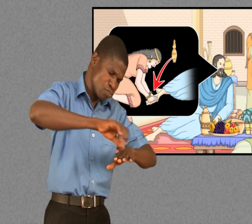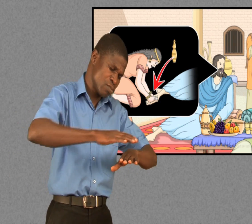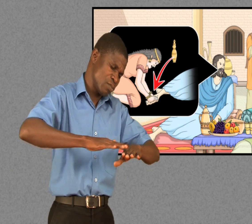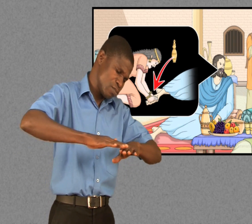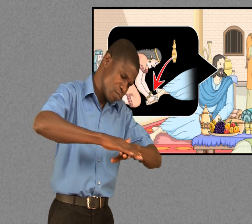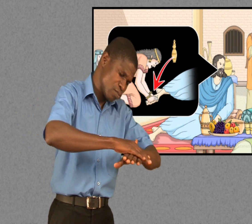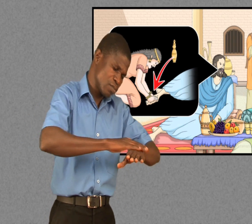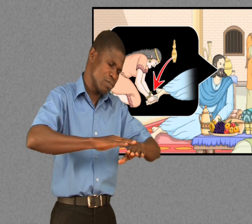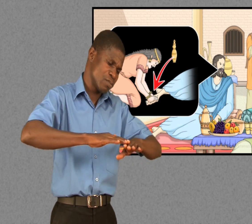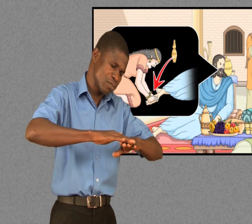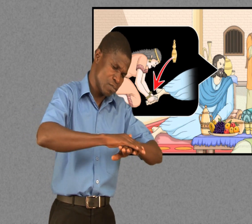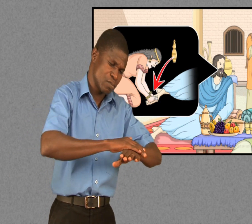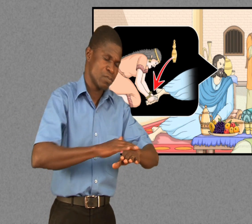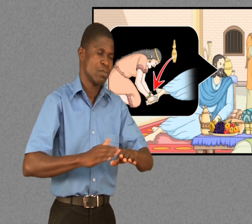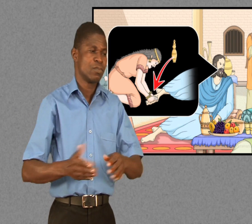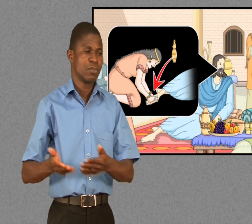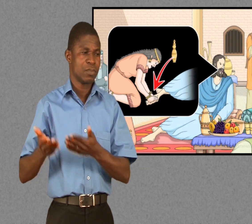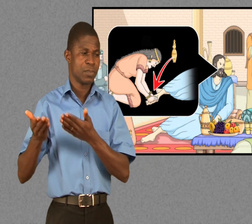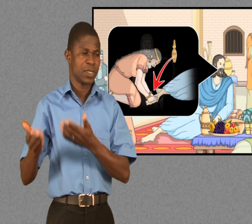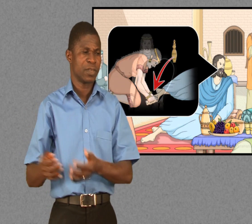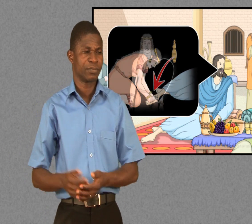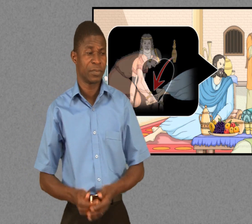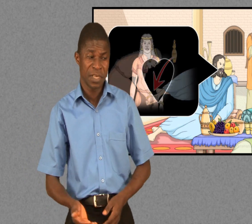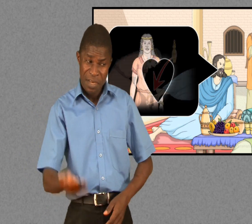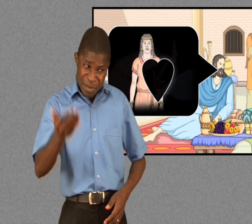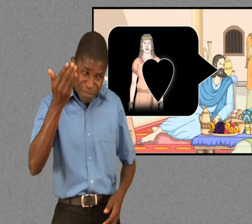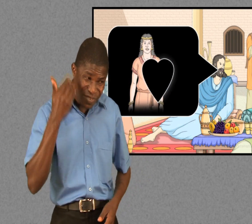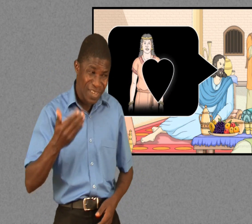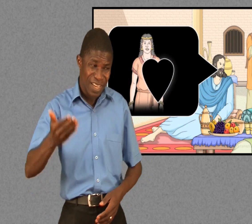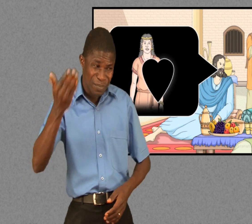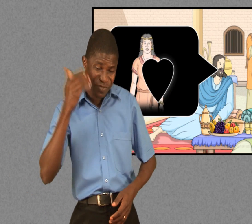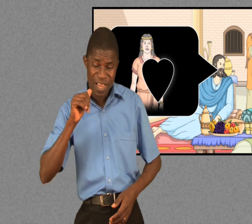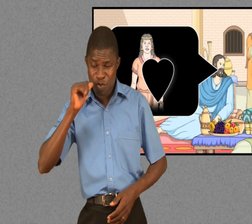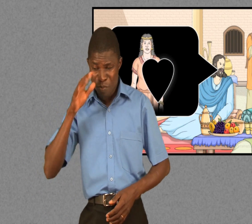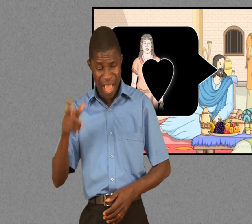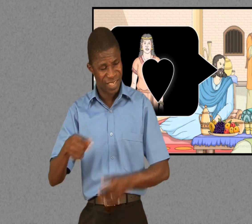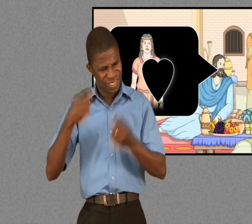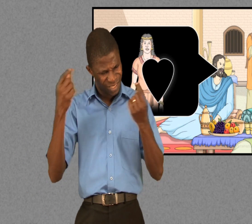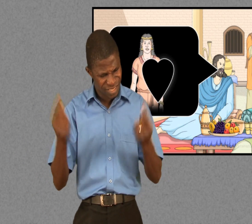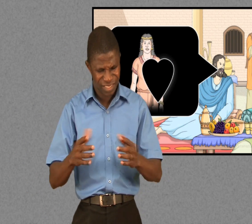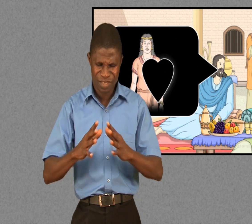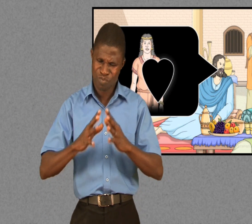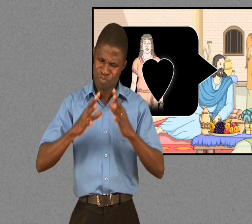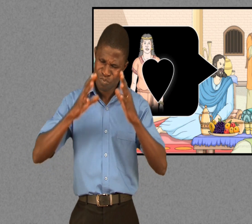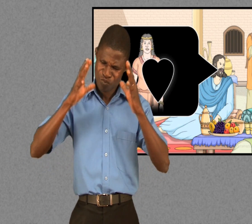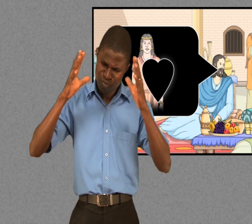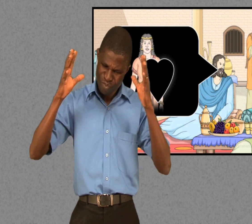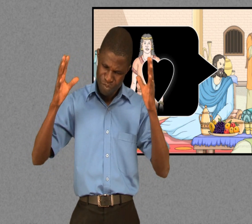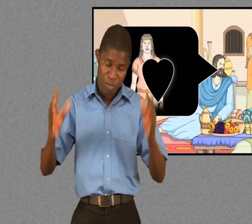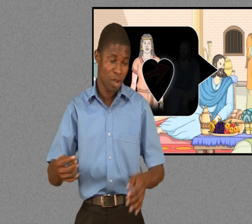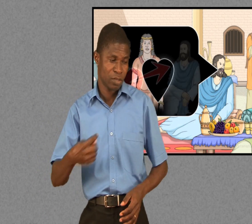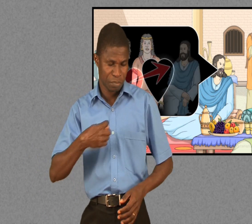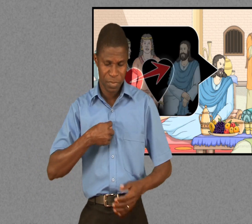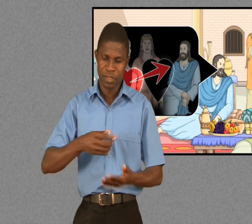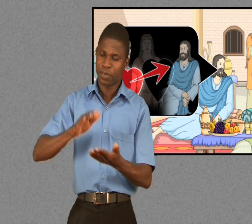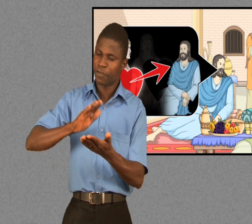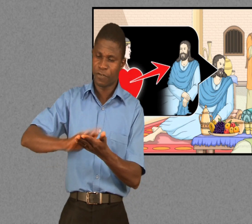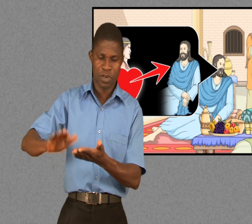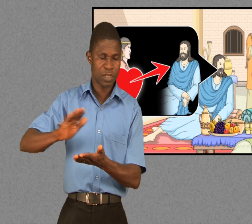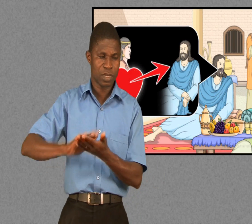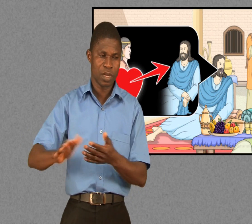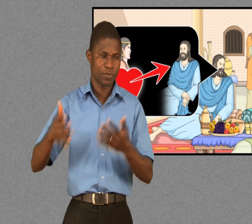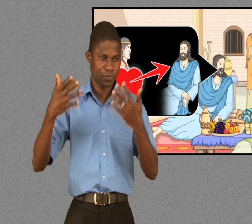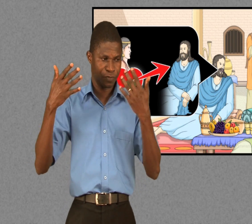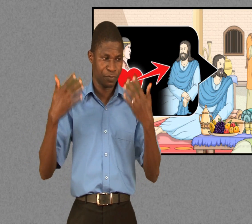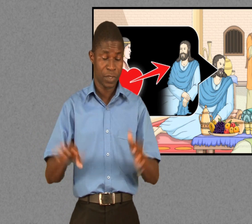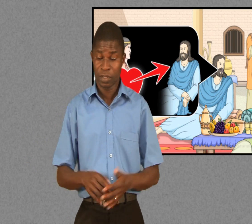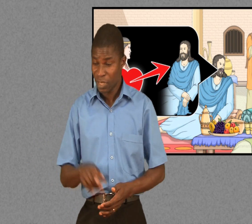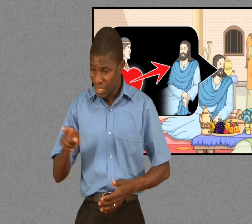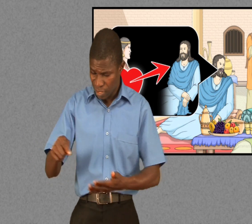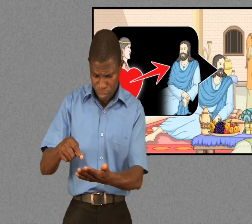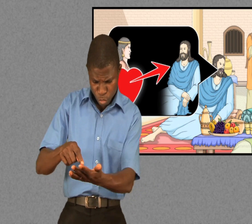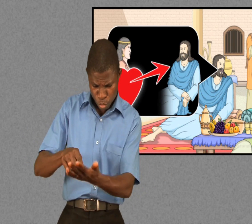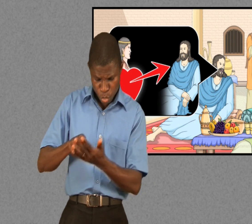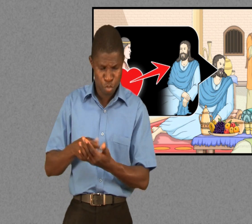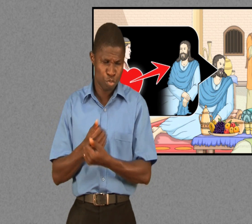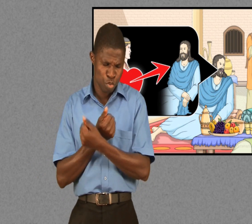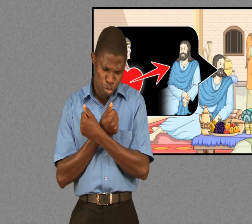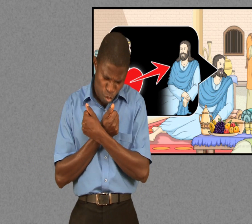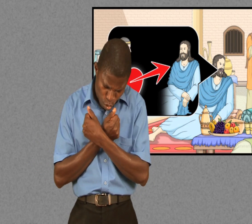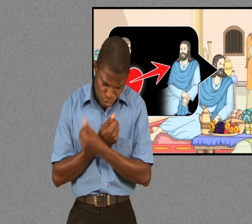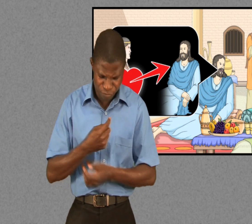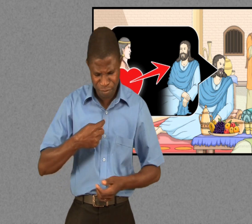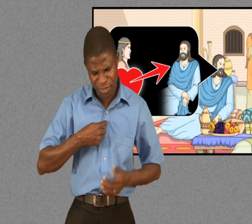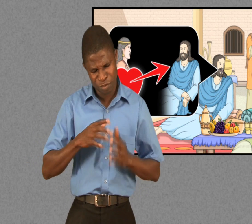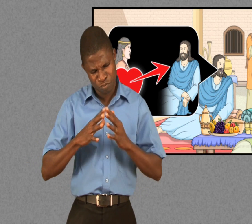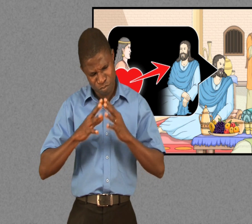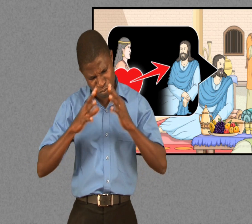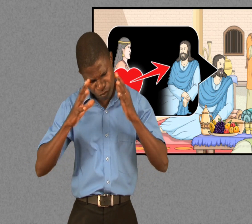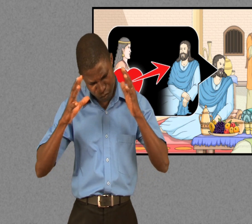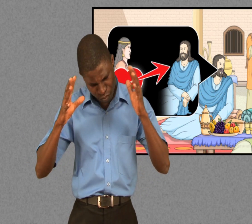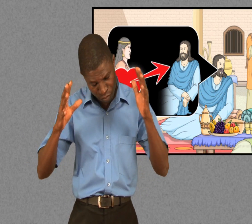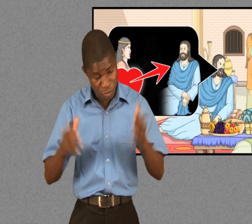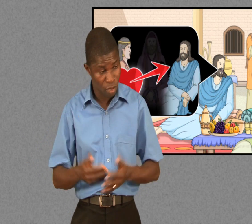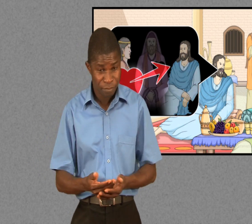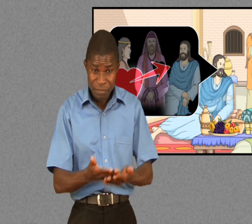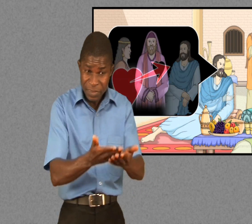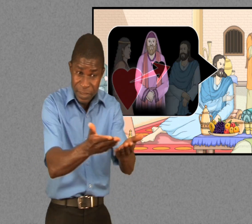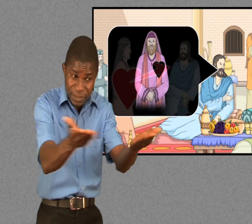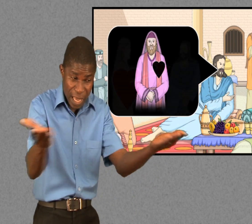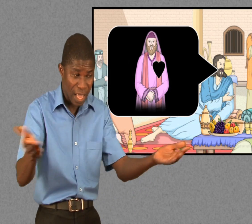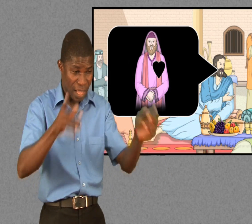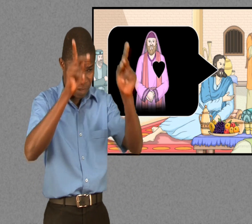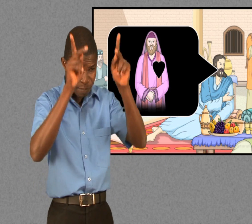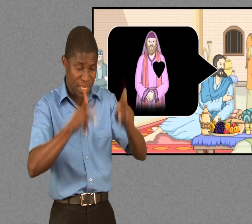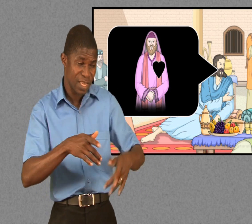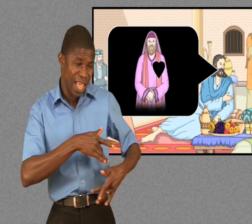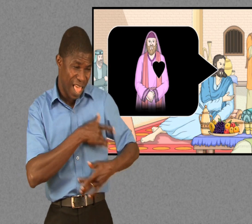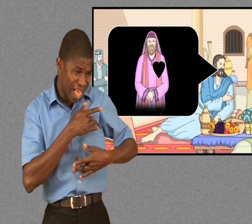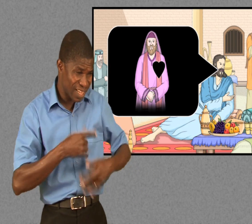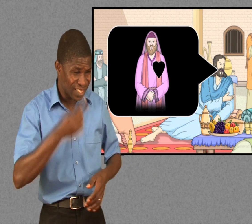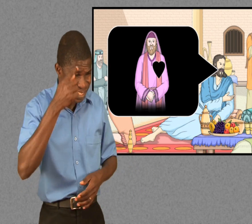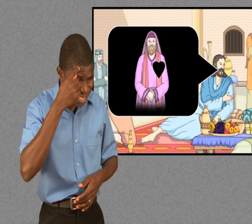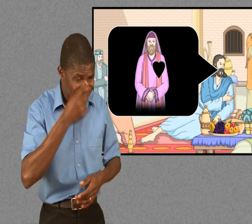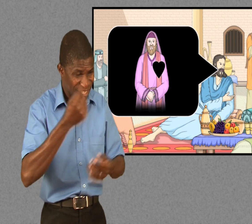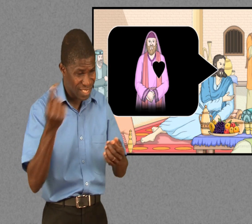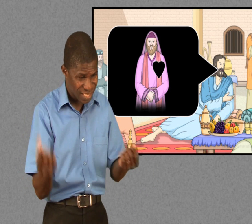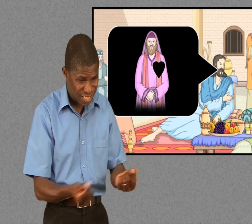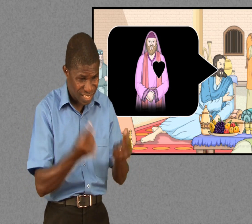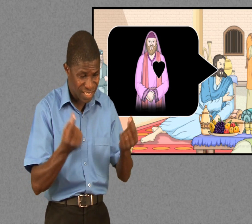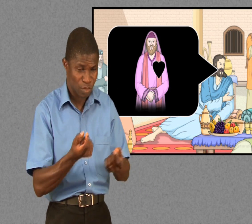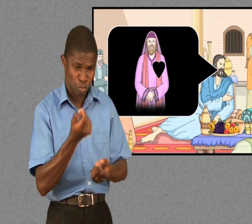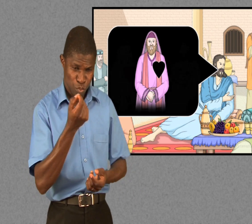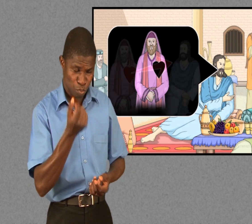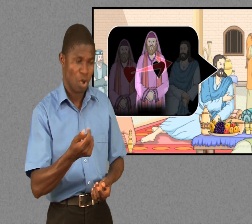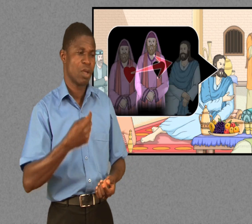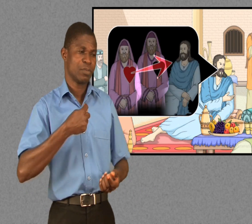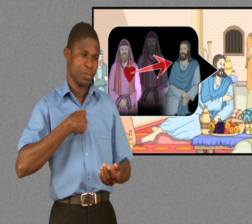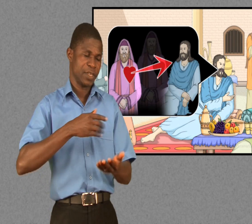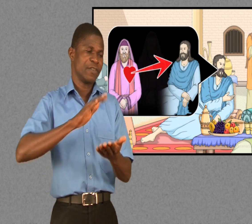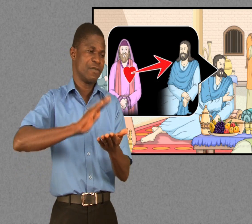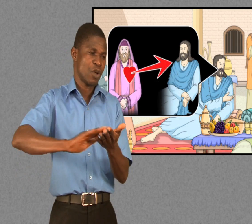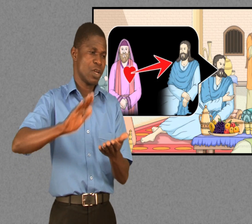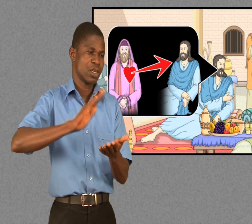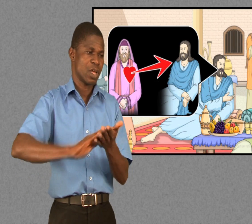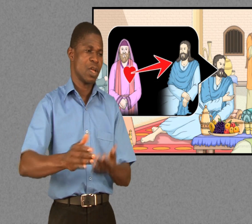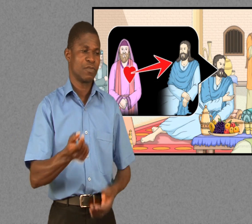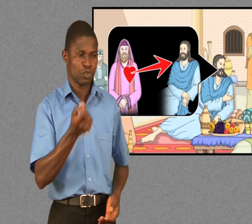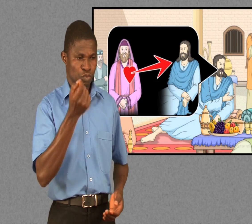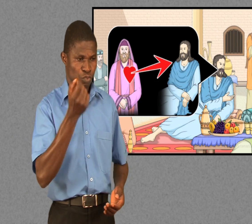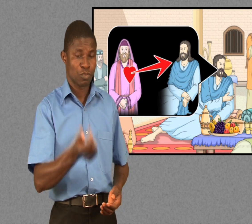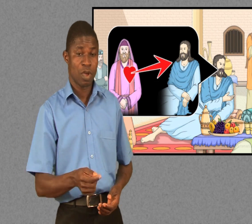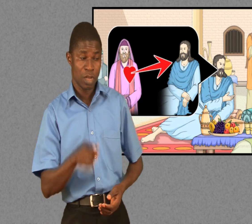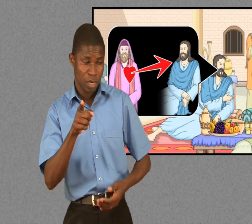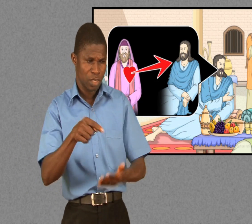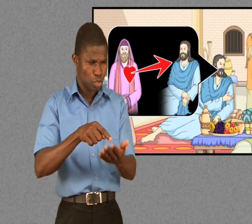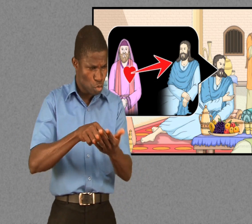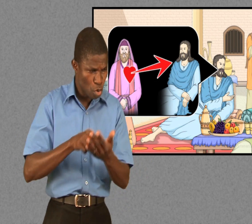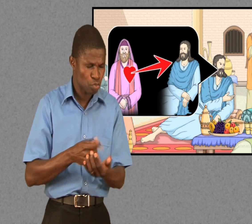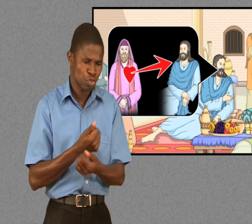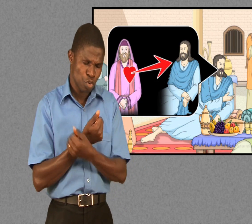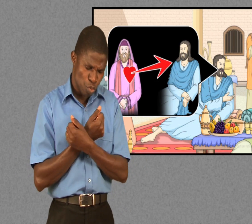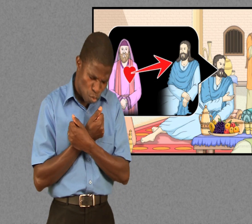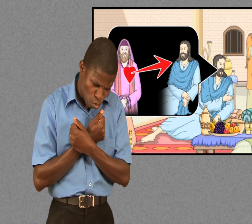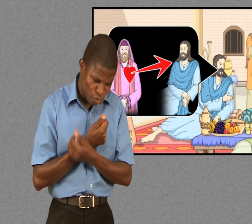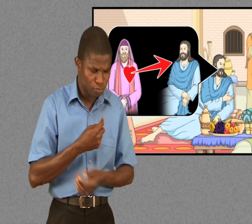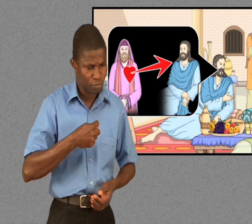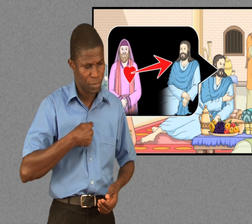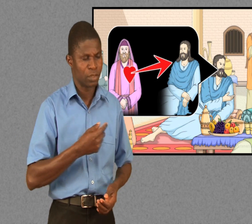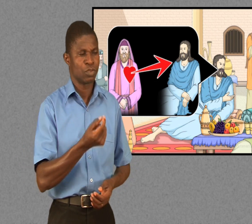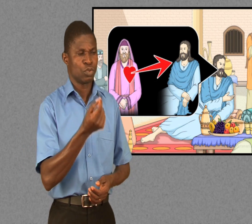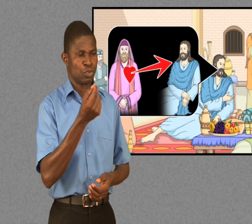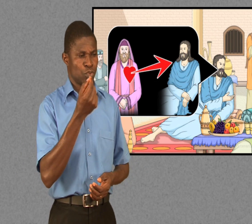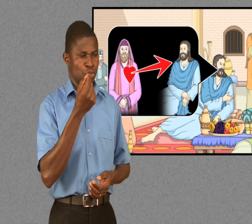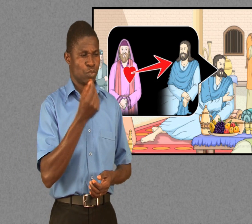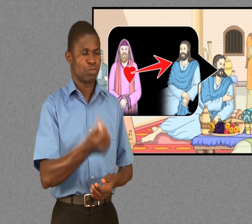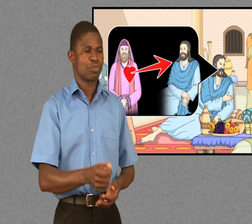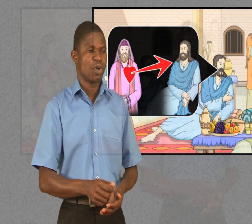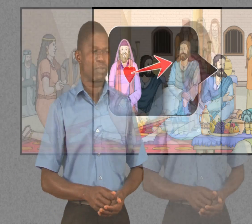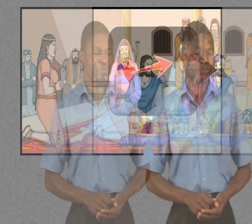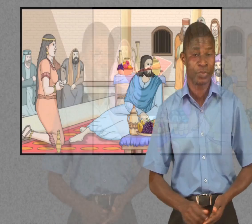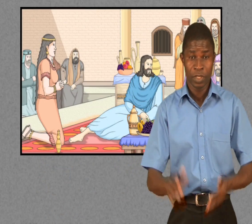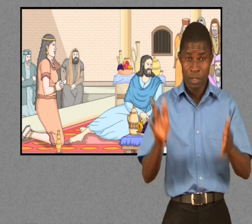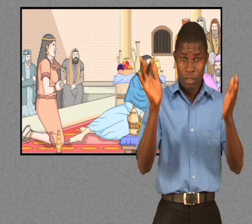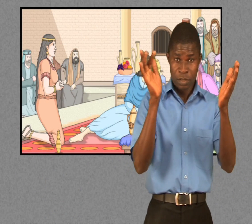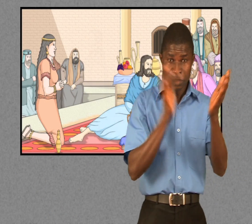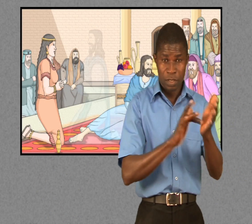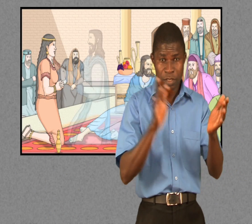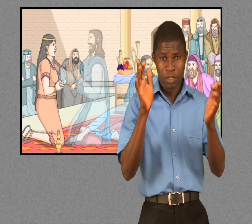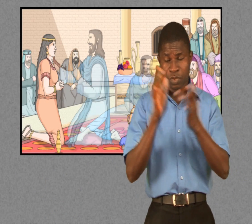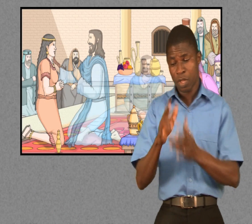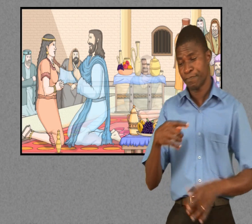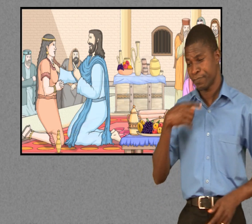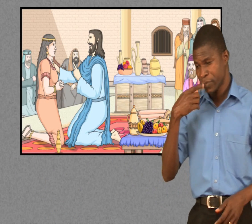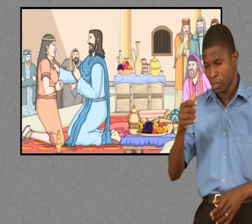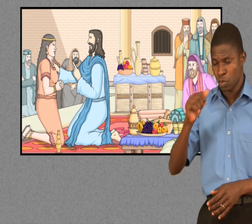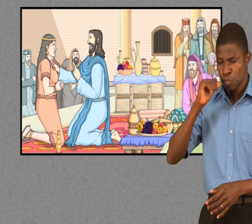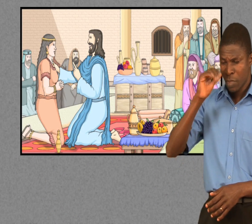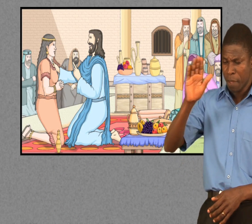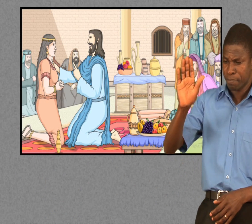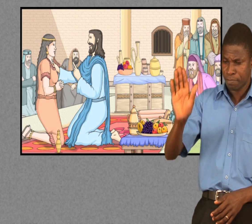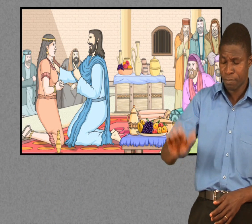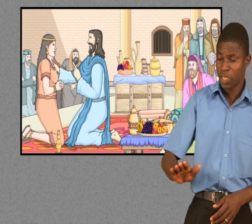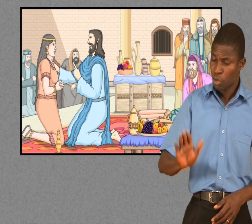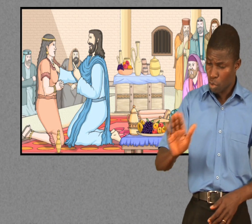Therefore I tell you, because her many sins have been forgiven, she has loved much. But he who has been forgiven little loves little.”